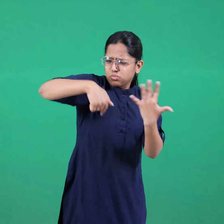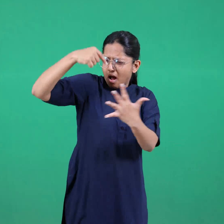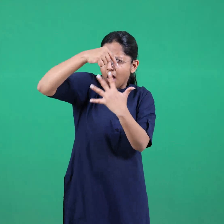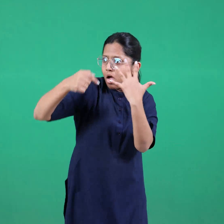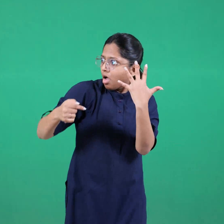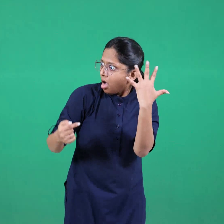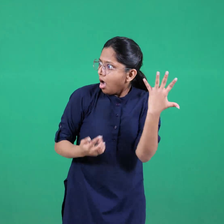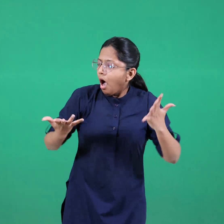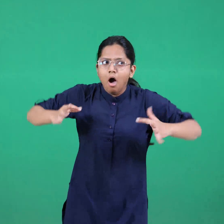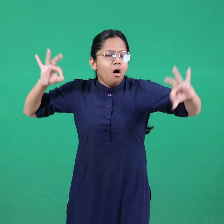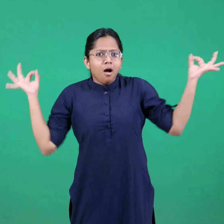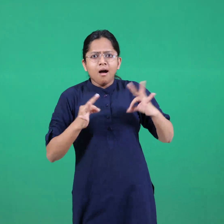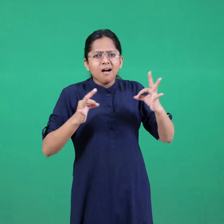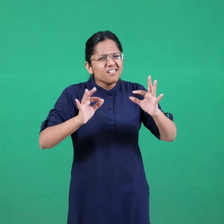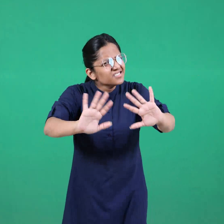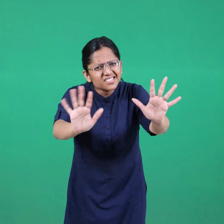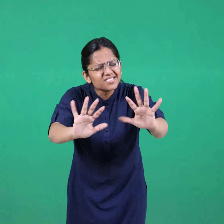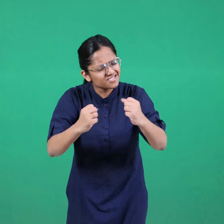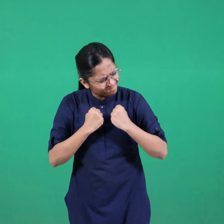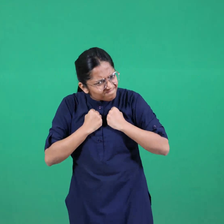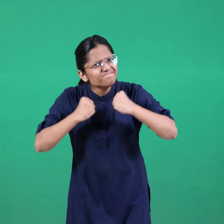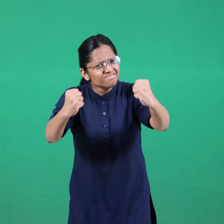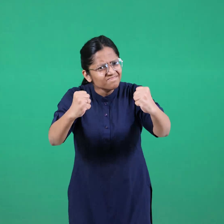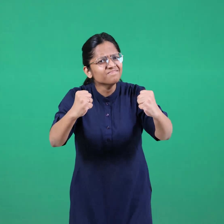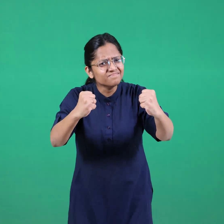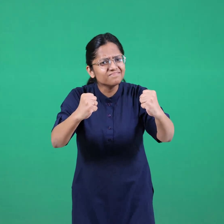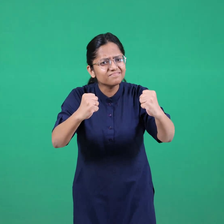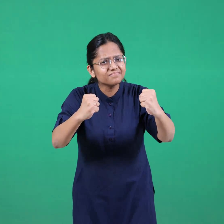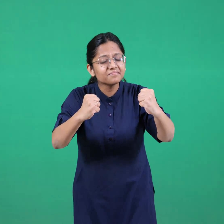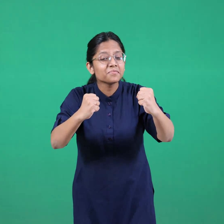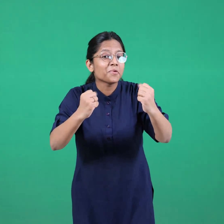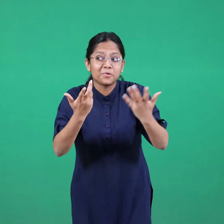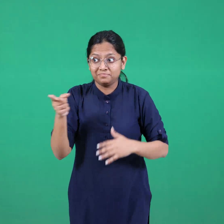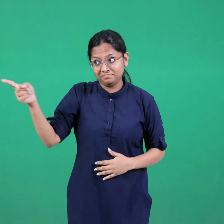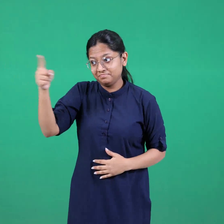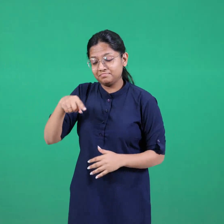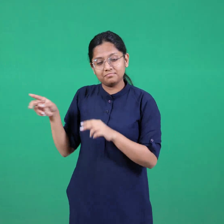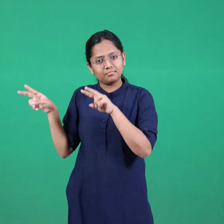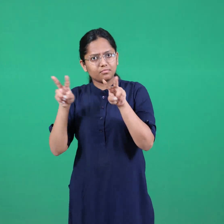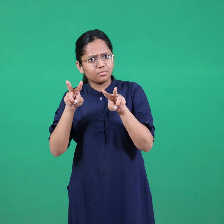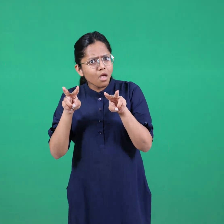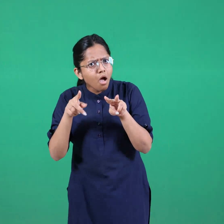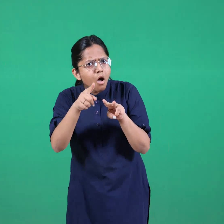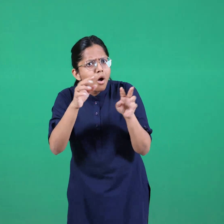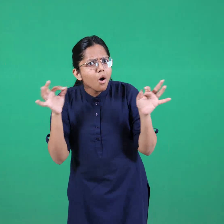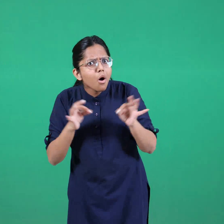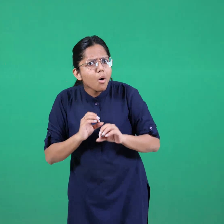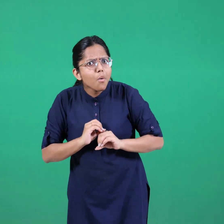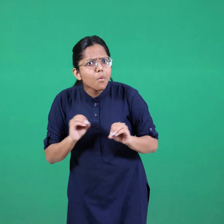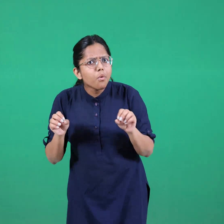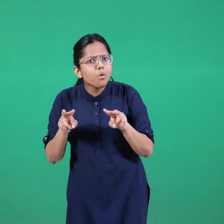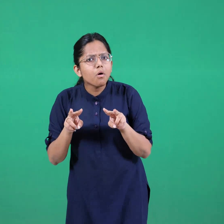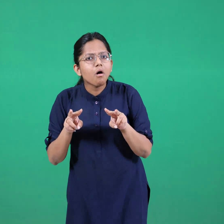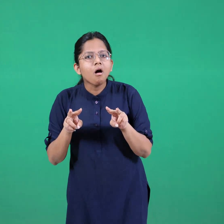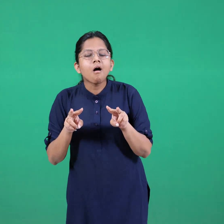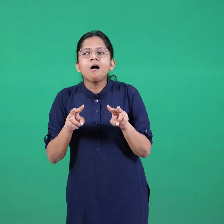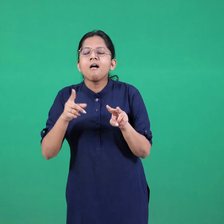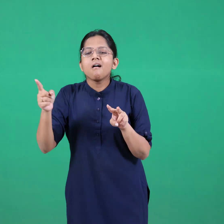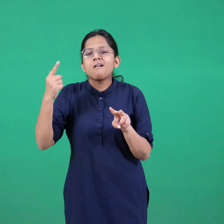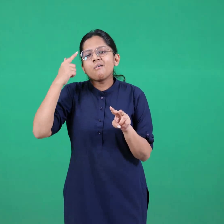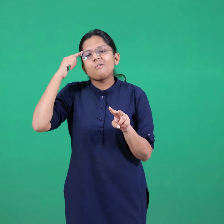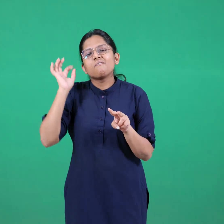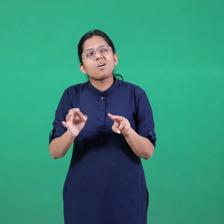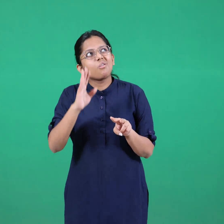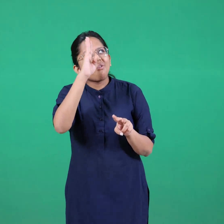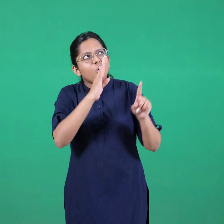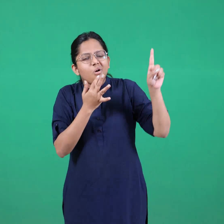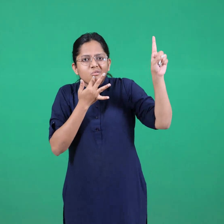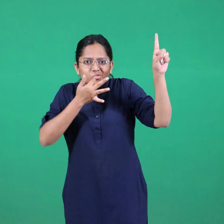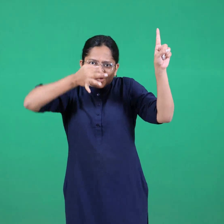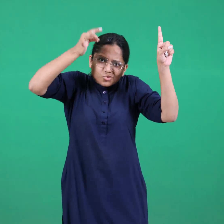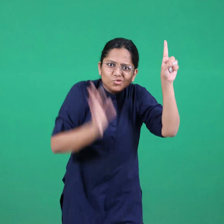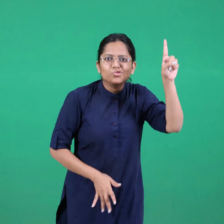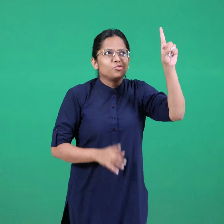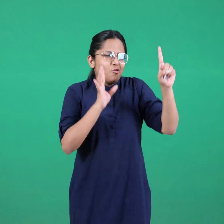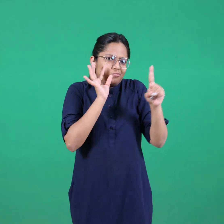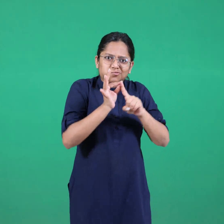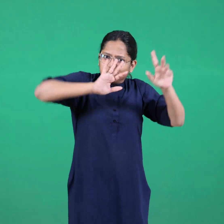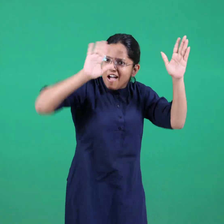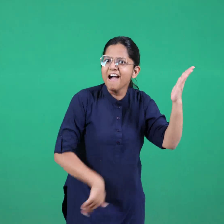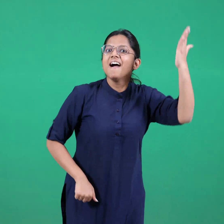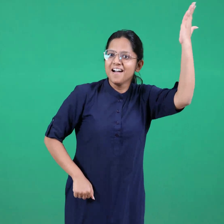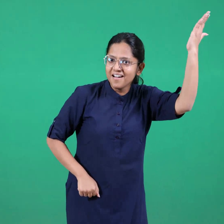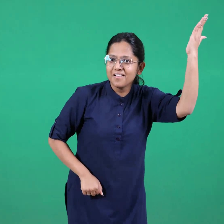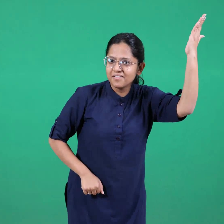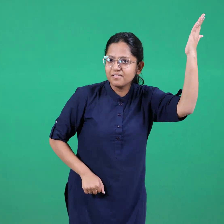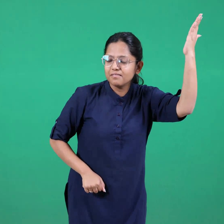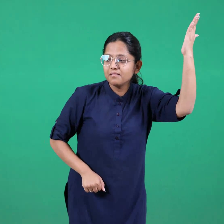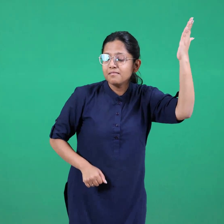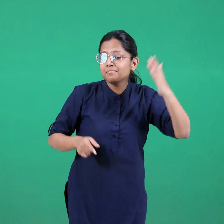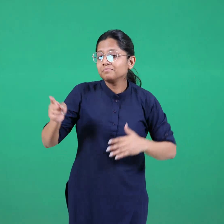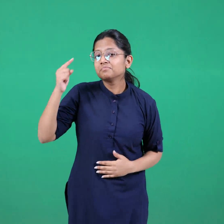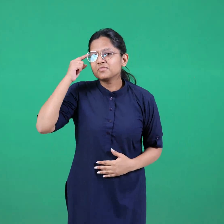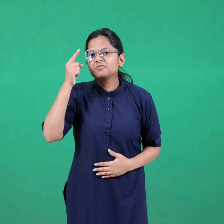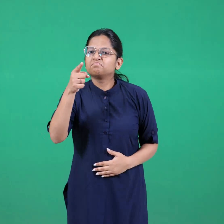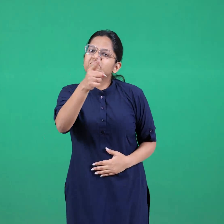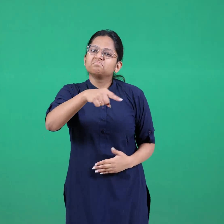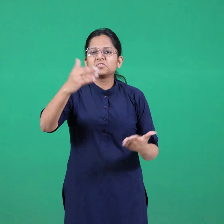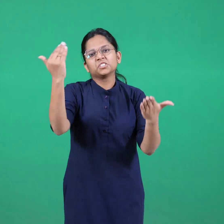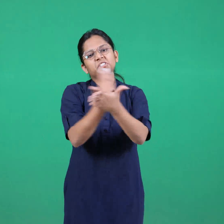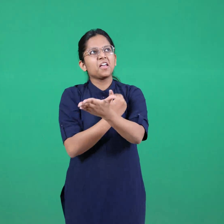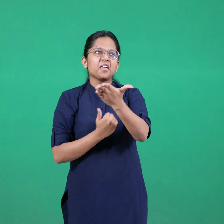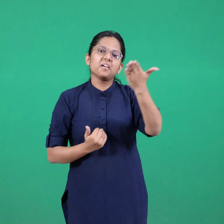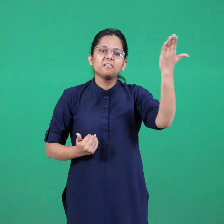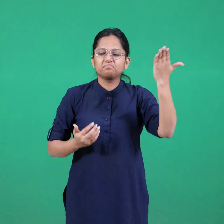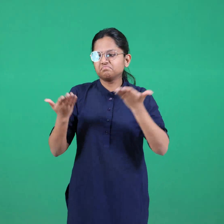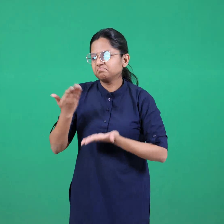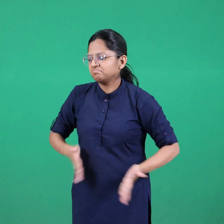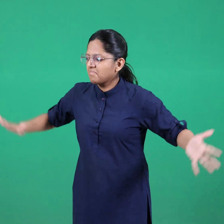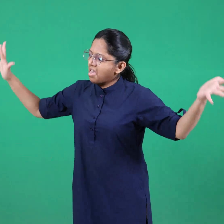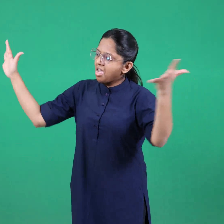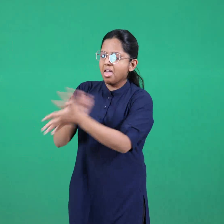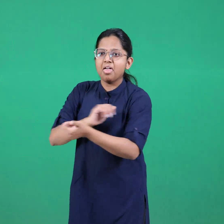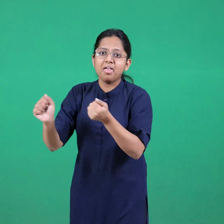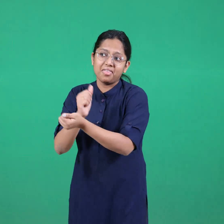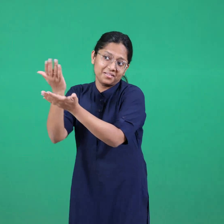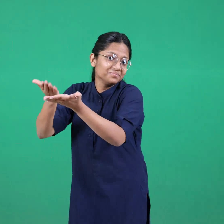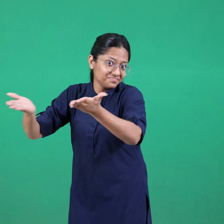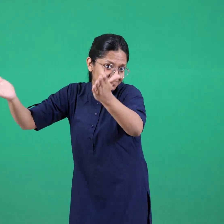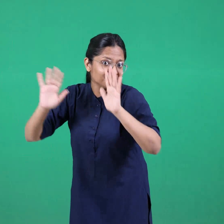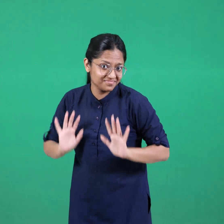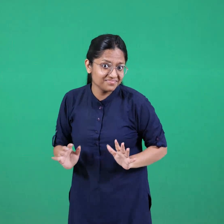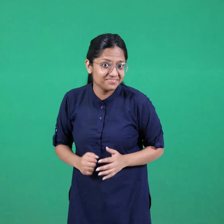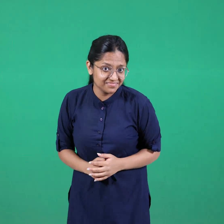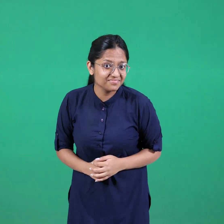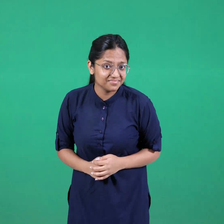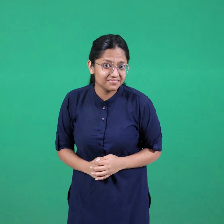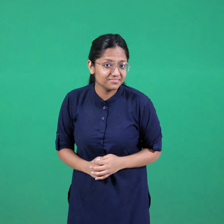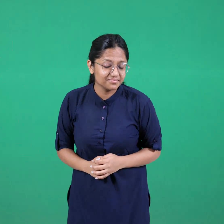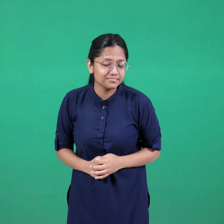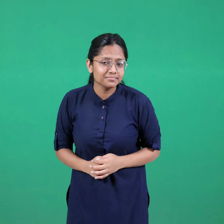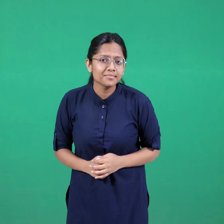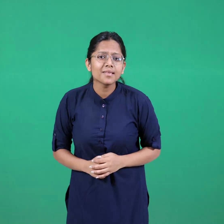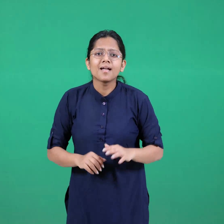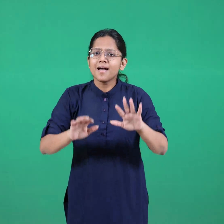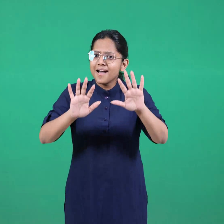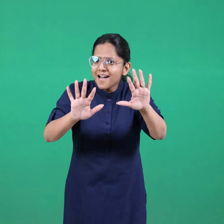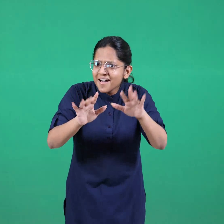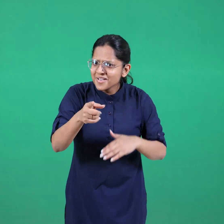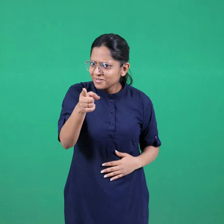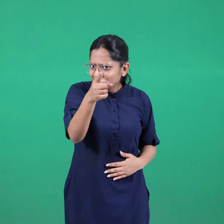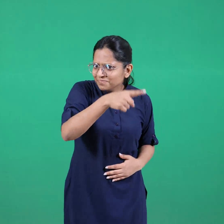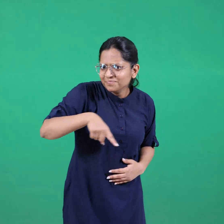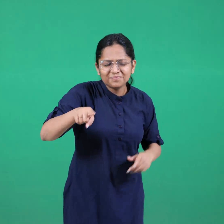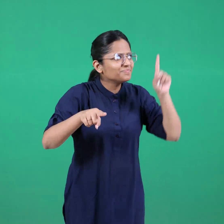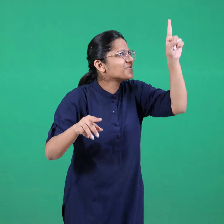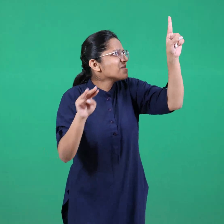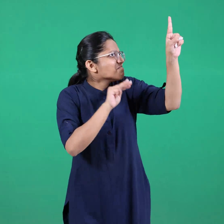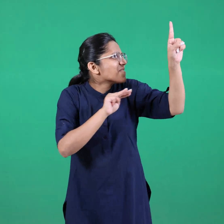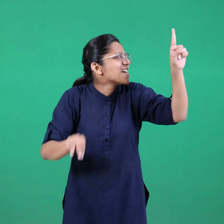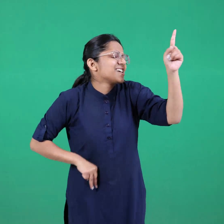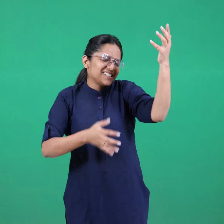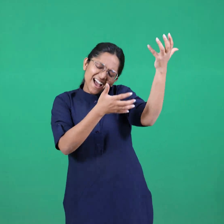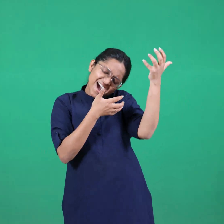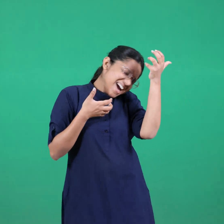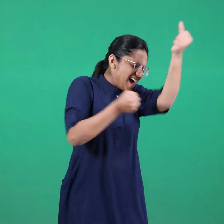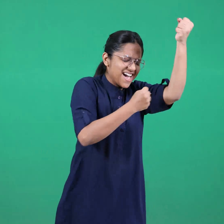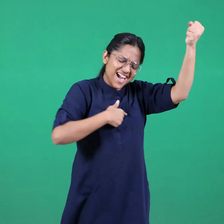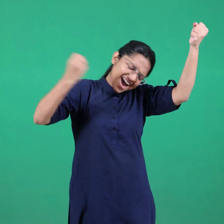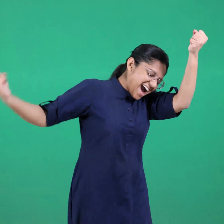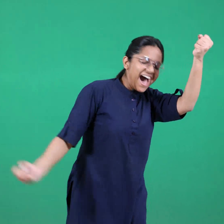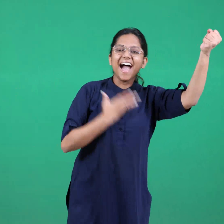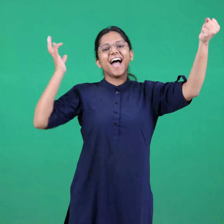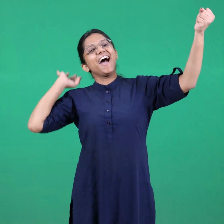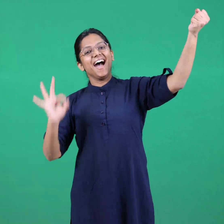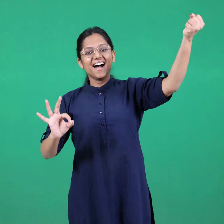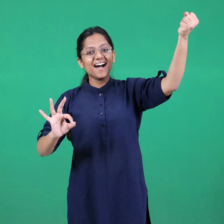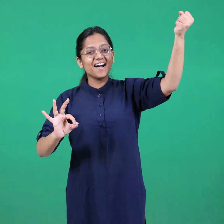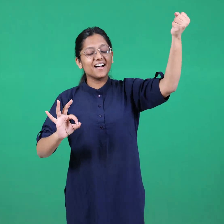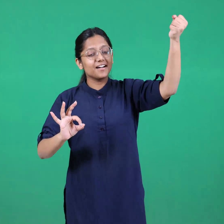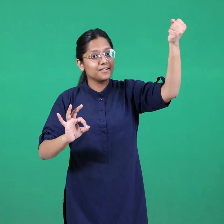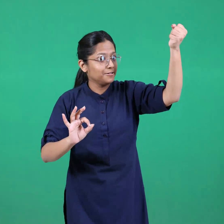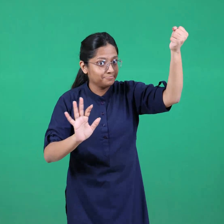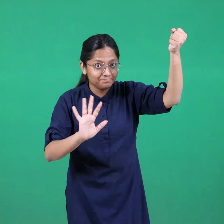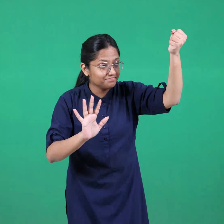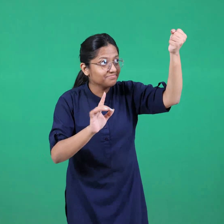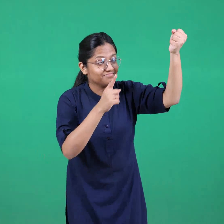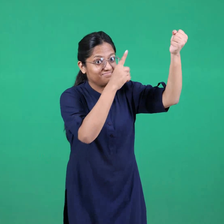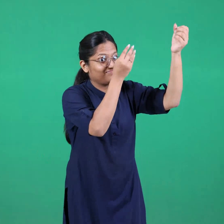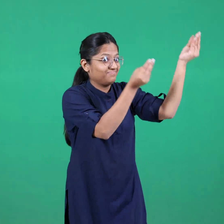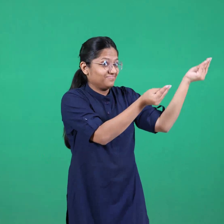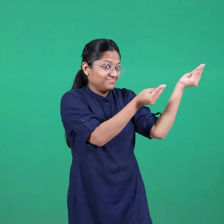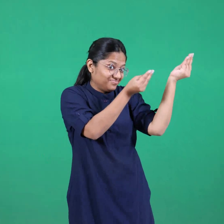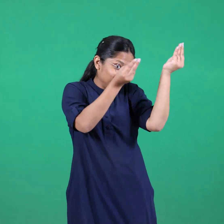This is a clear sign of their destruction but of your salvation, and it is from God.